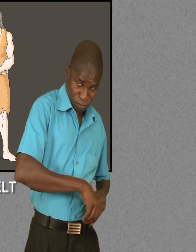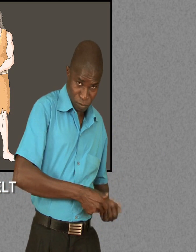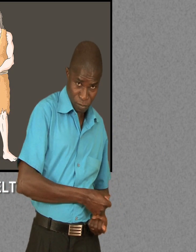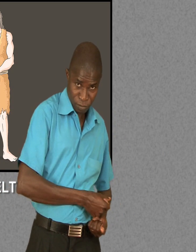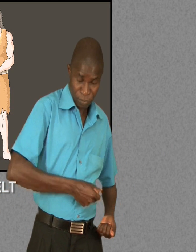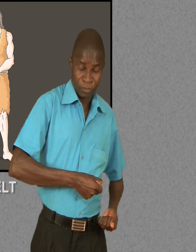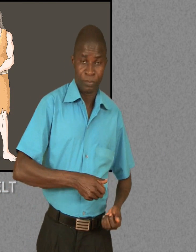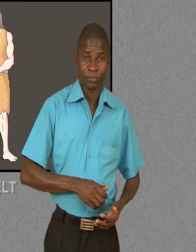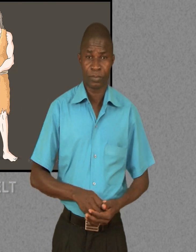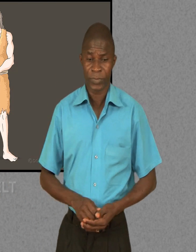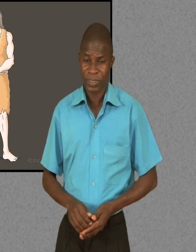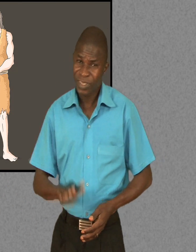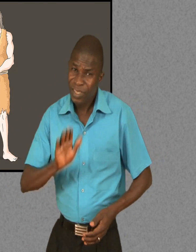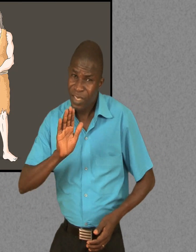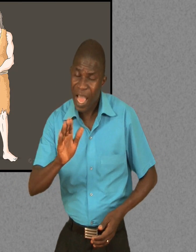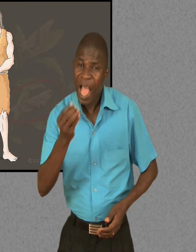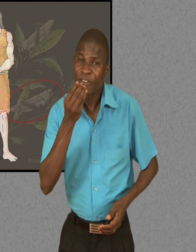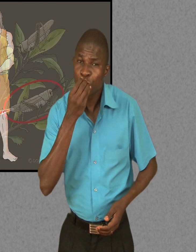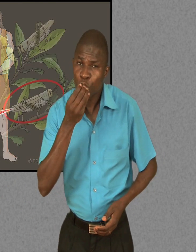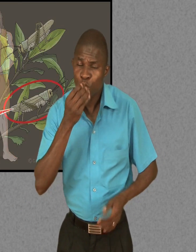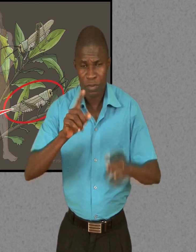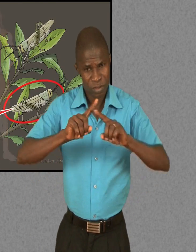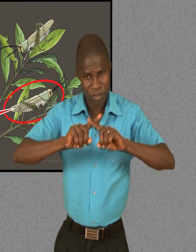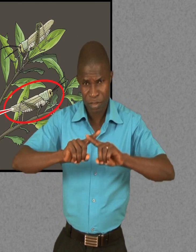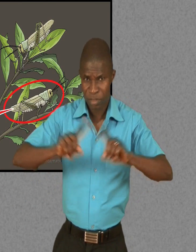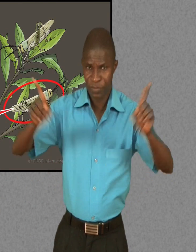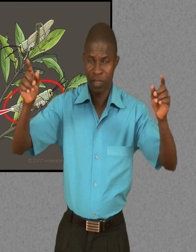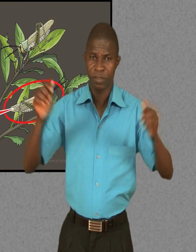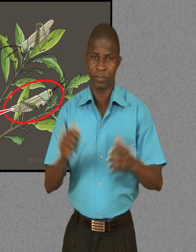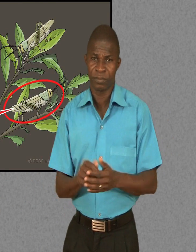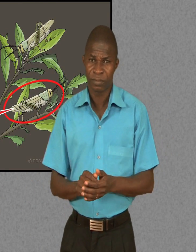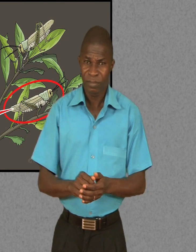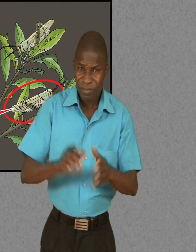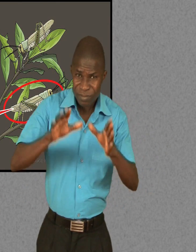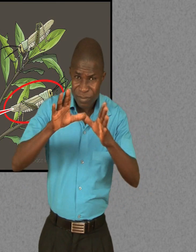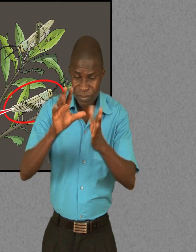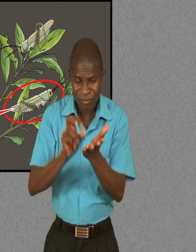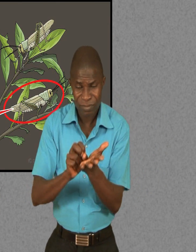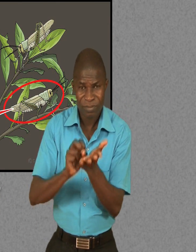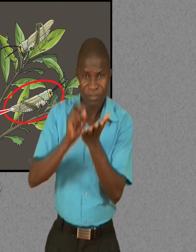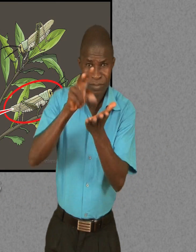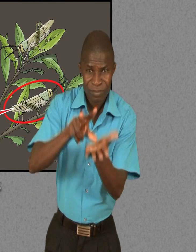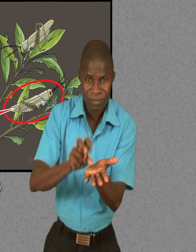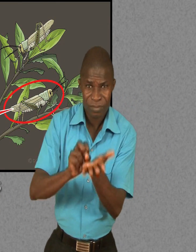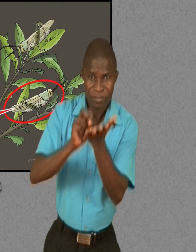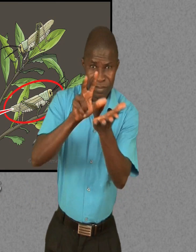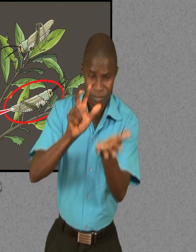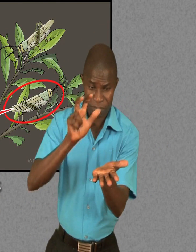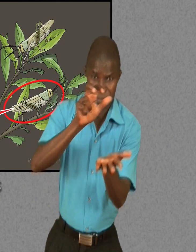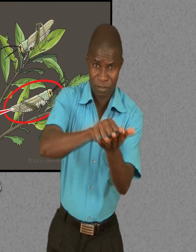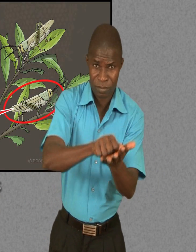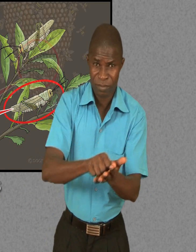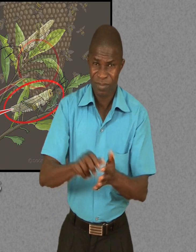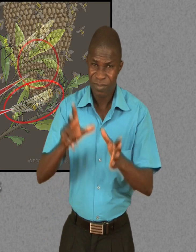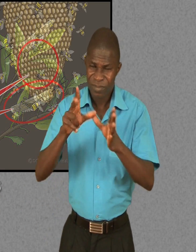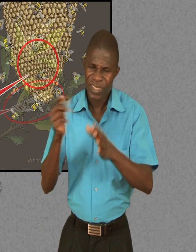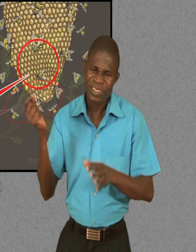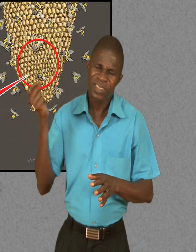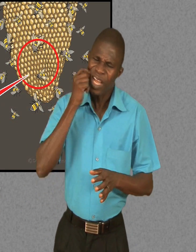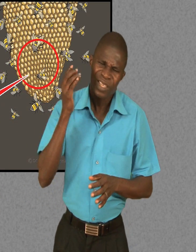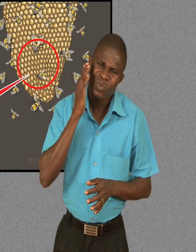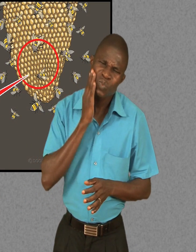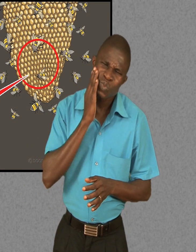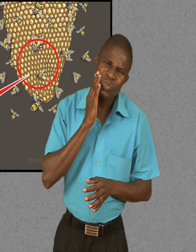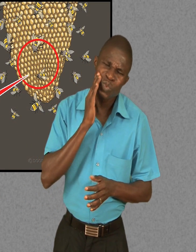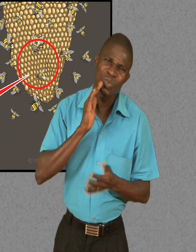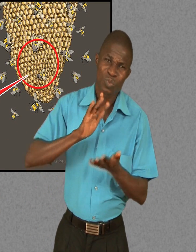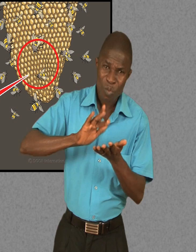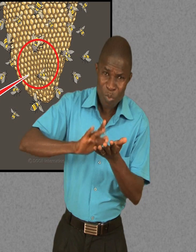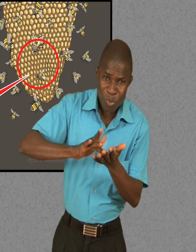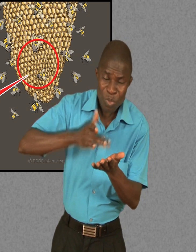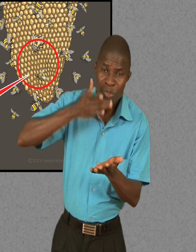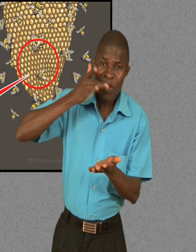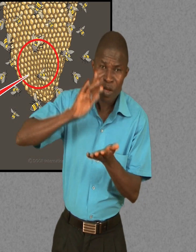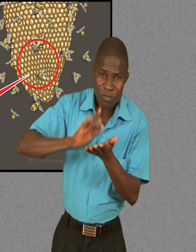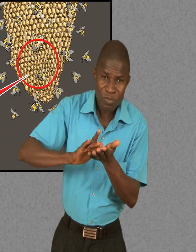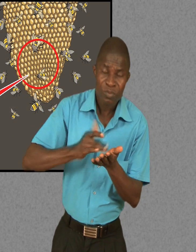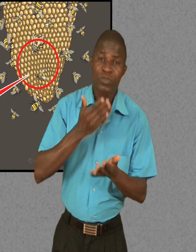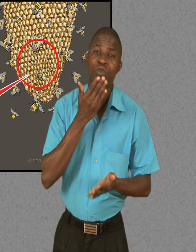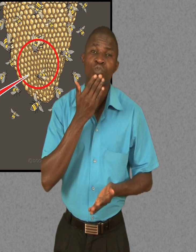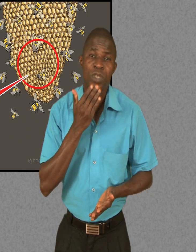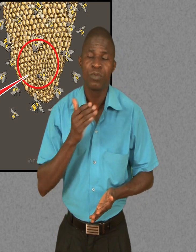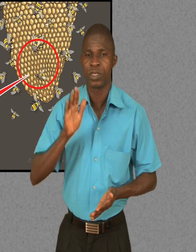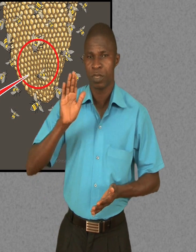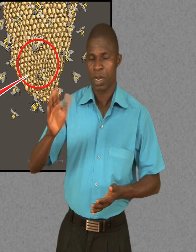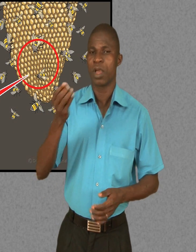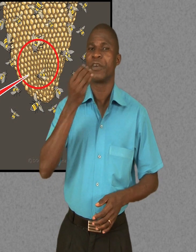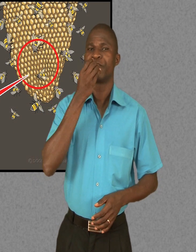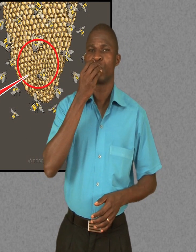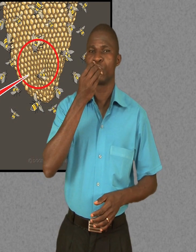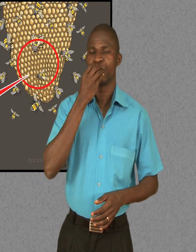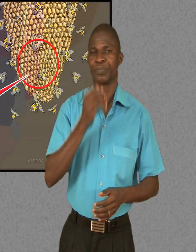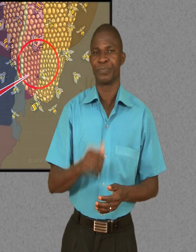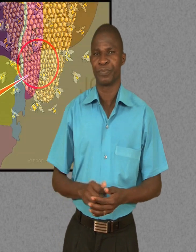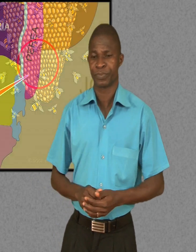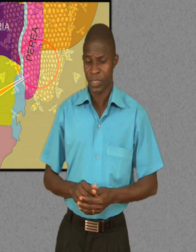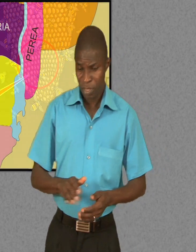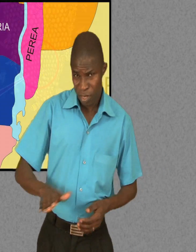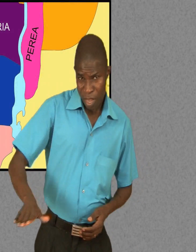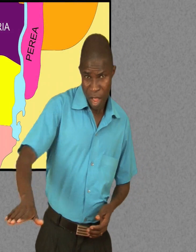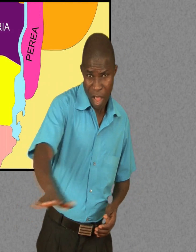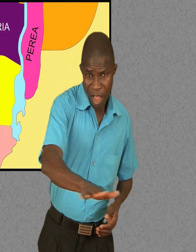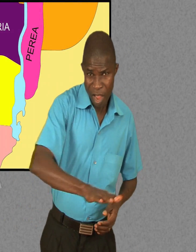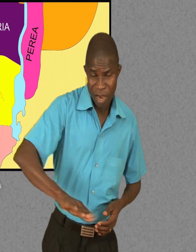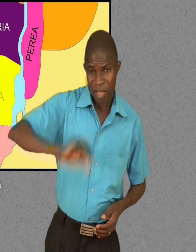His food was locusts and wild honey.